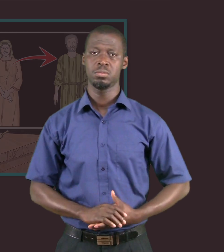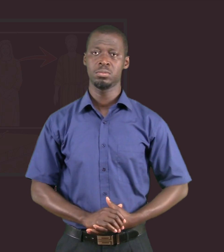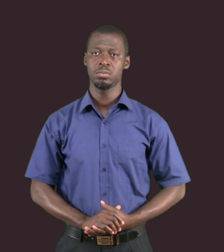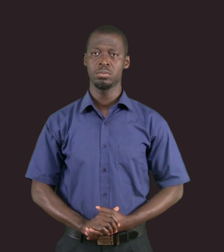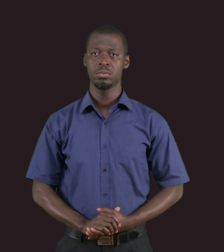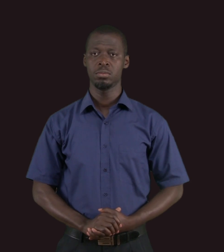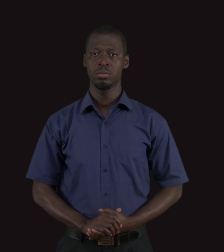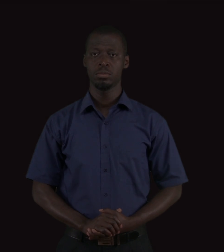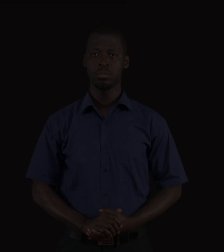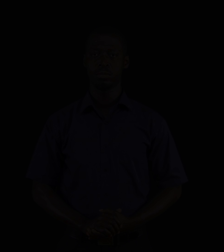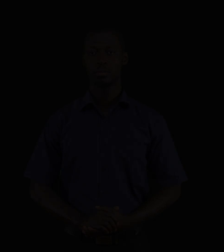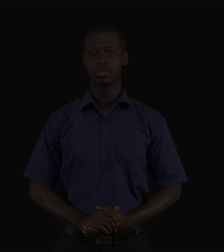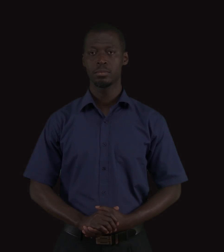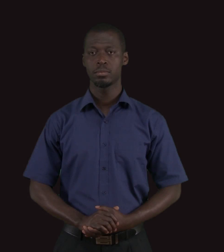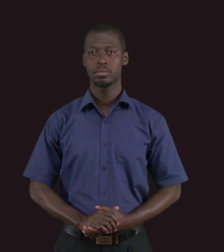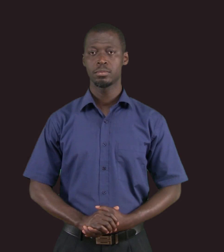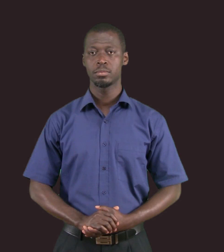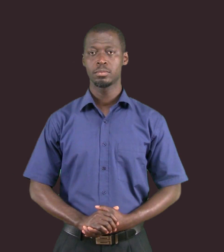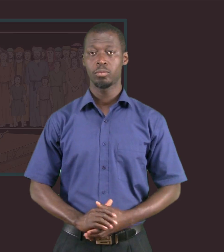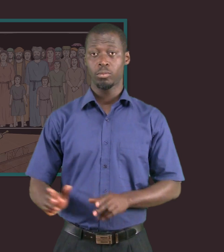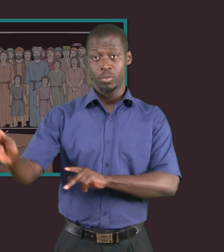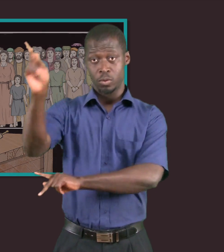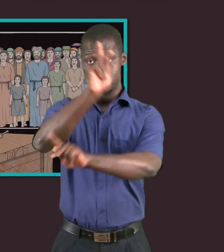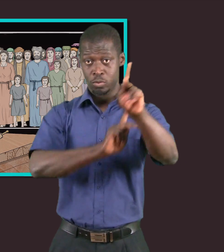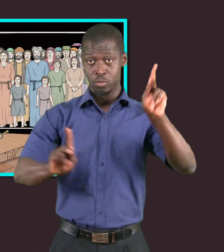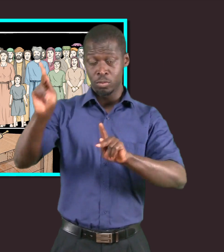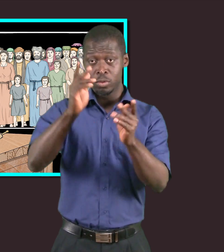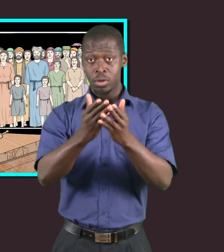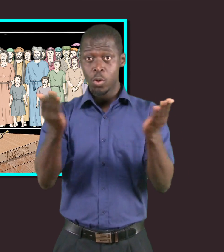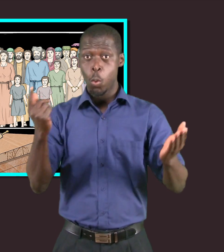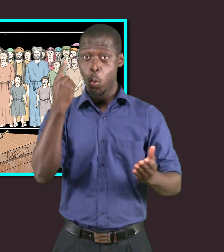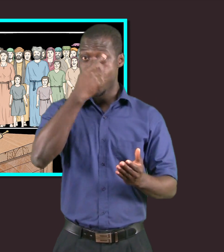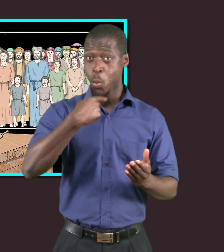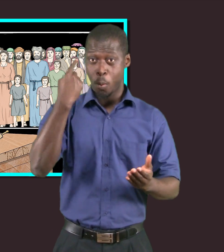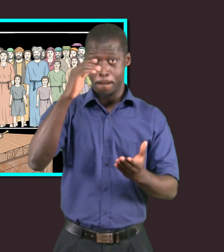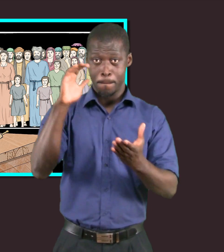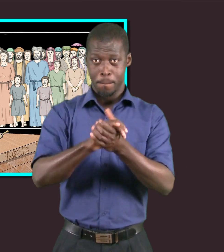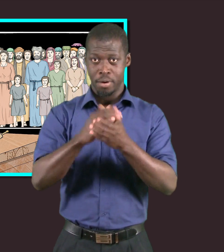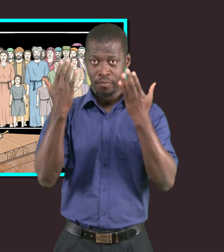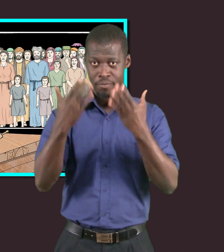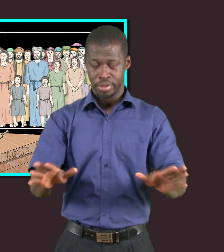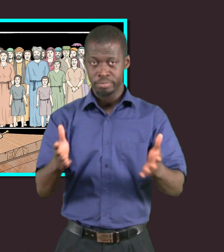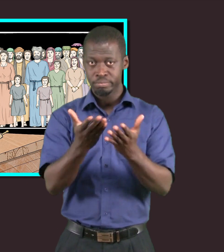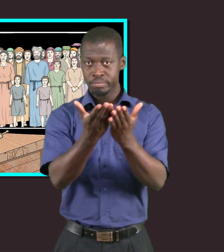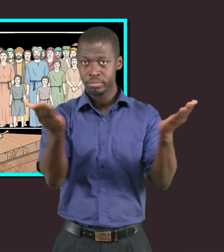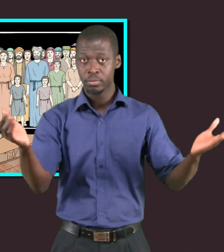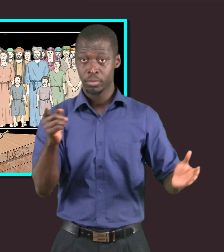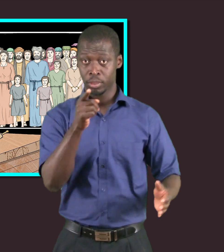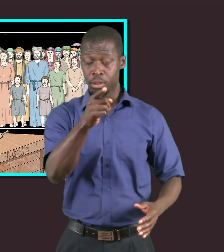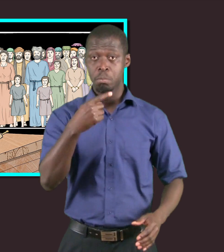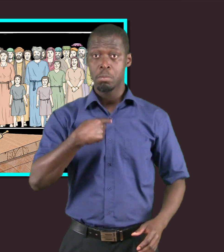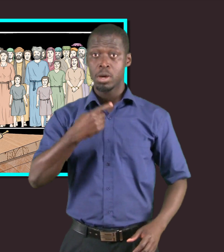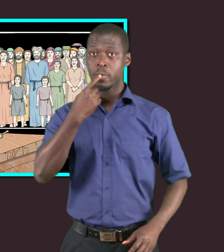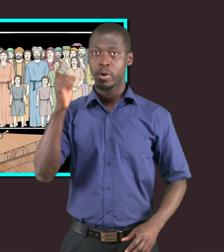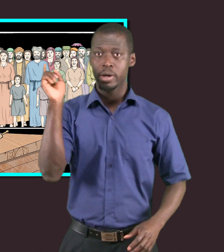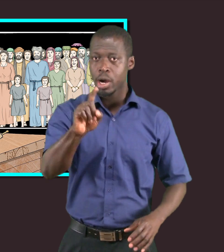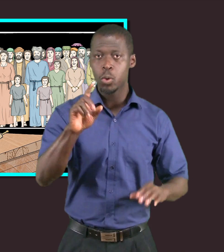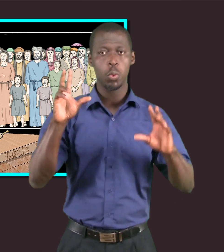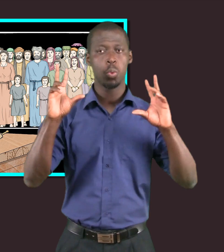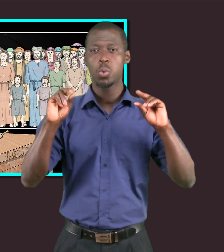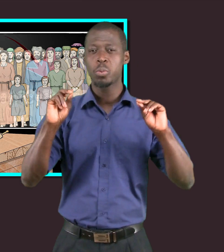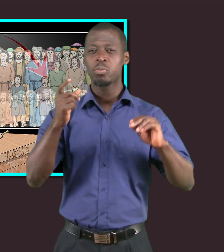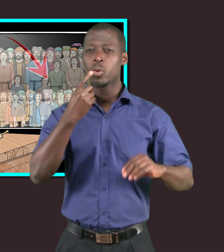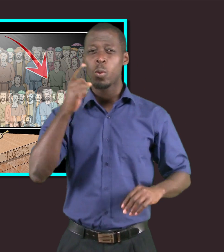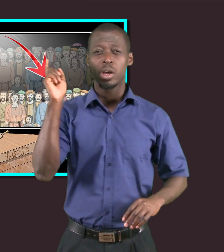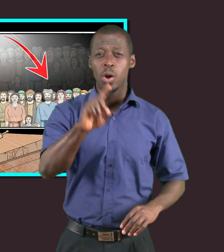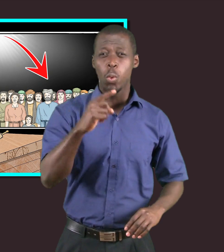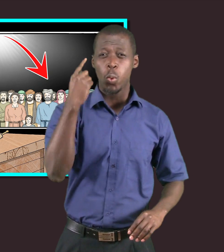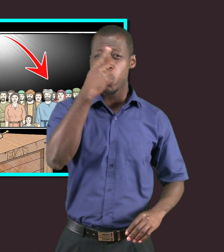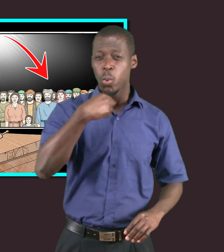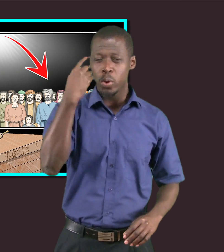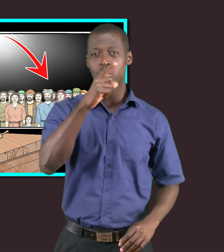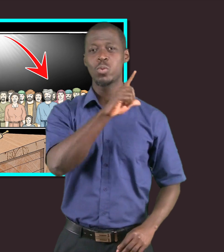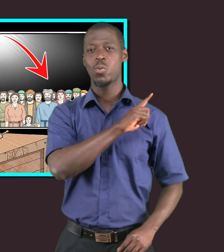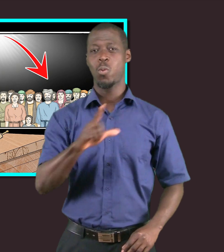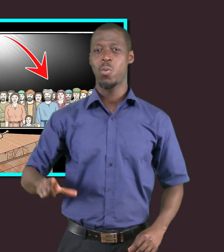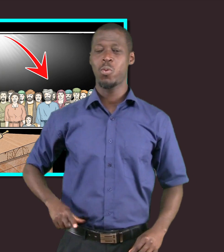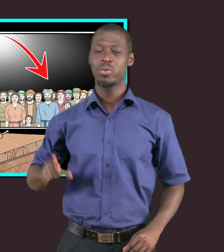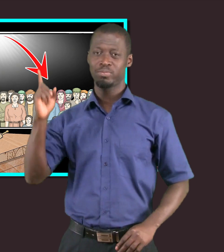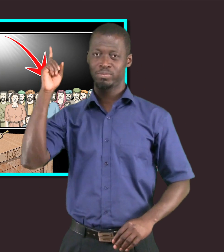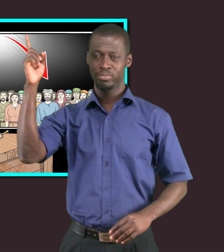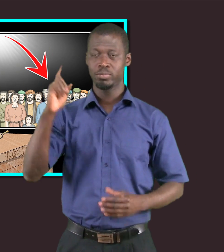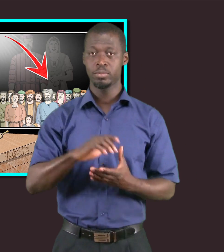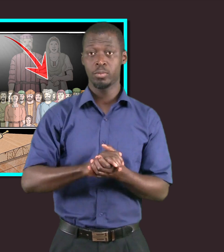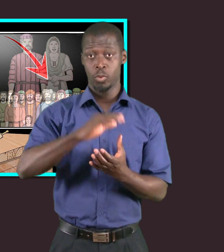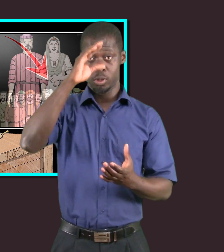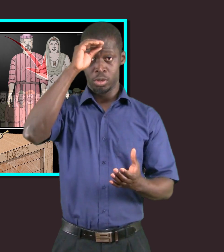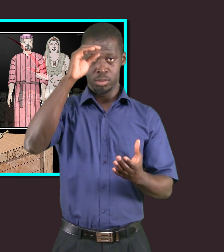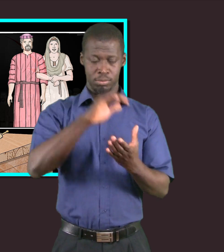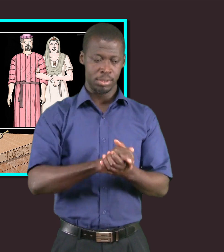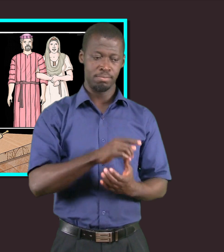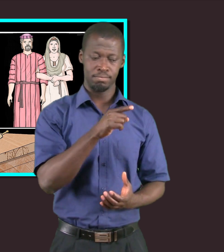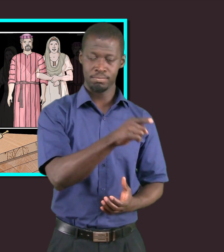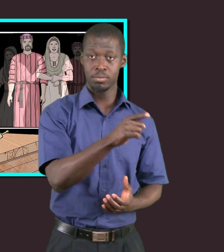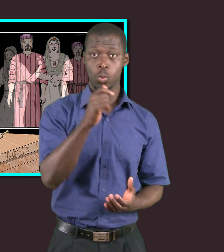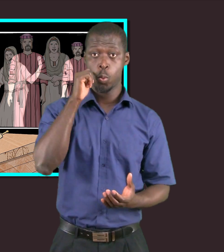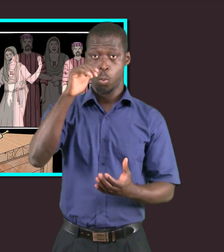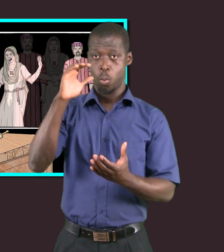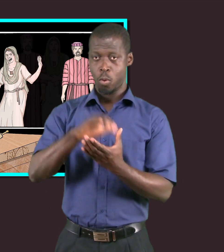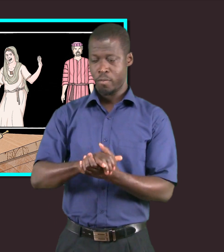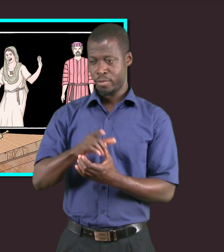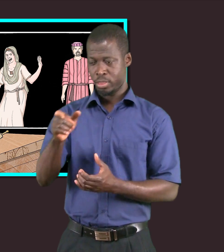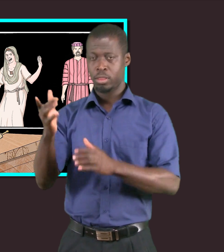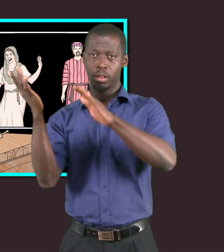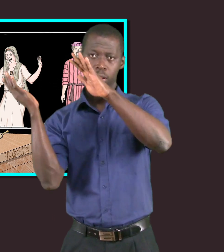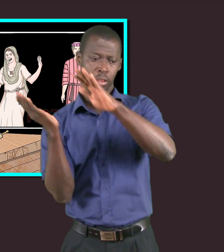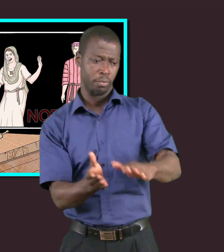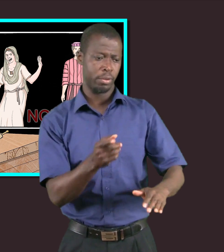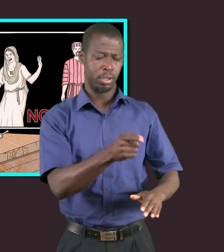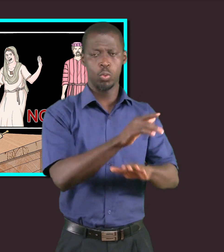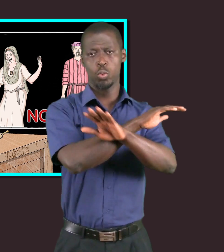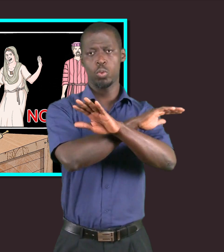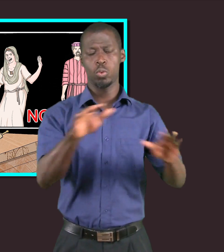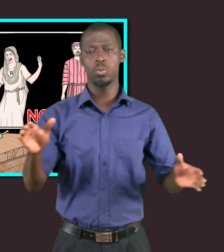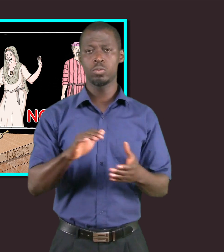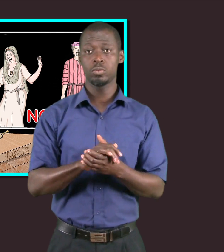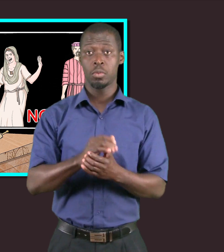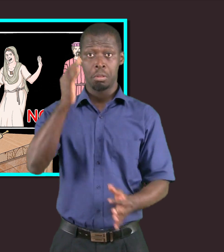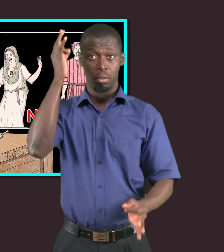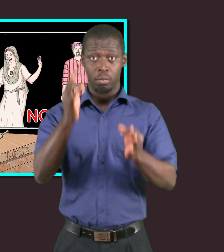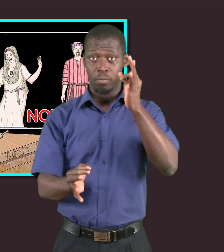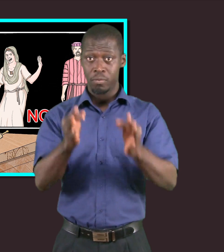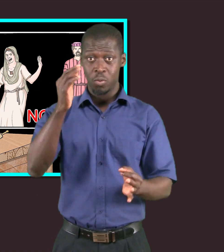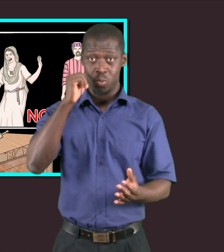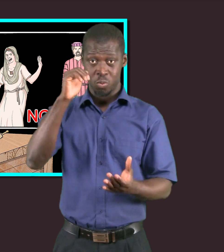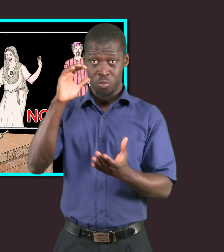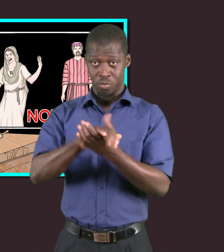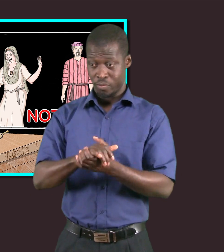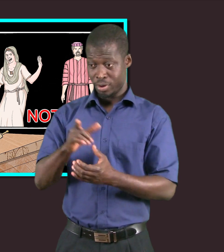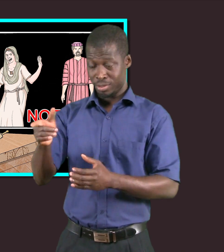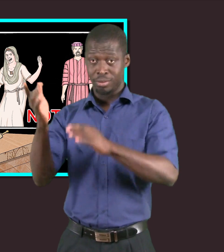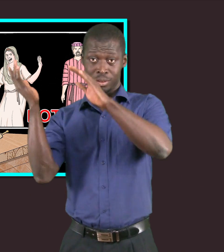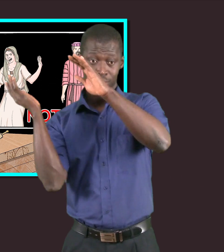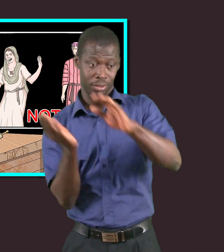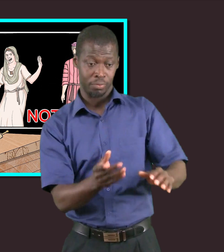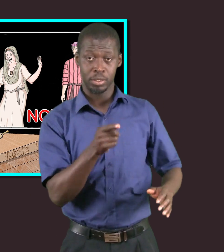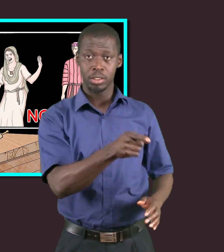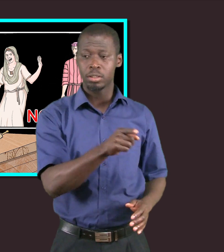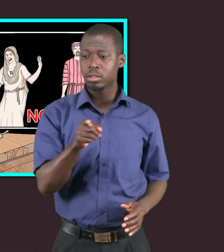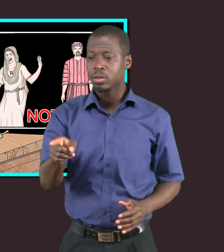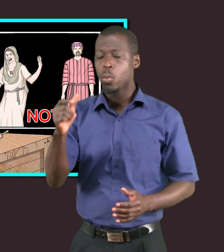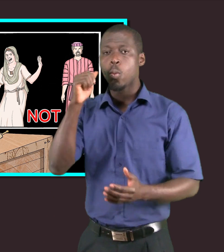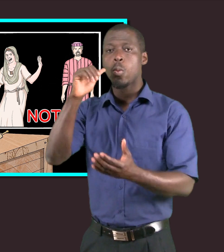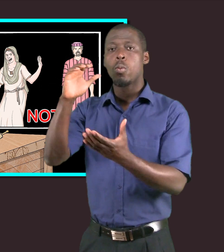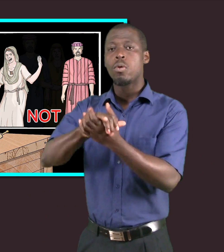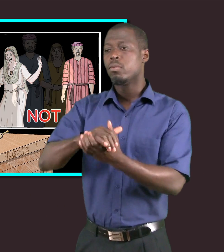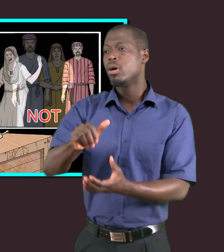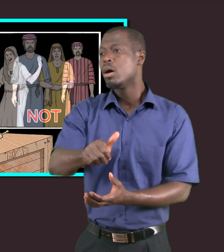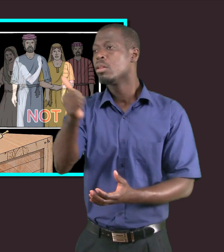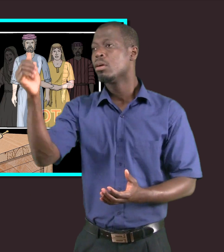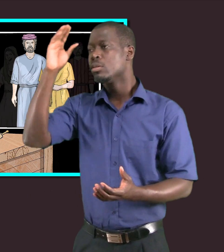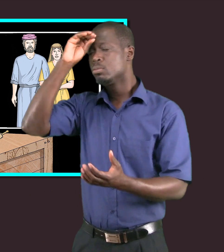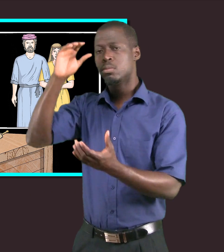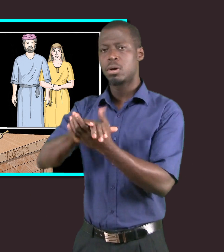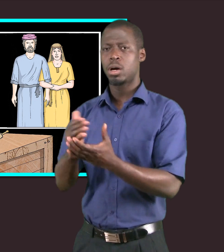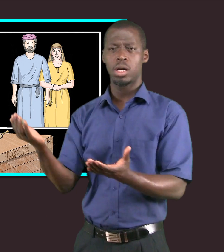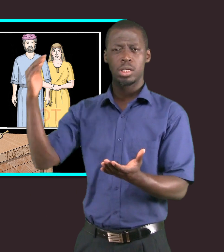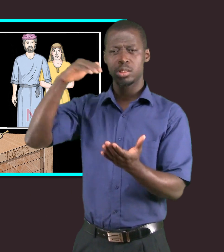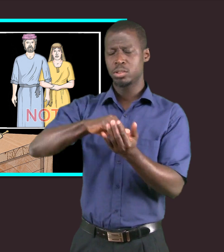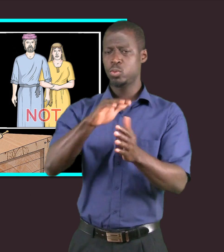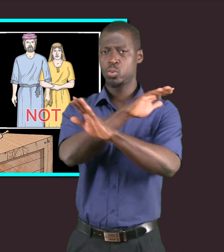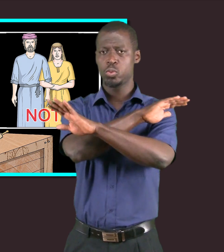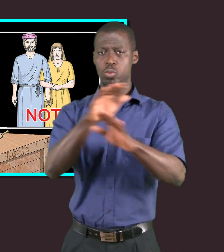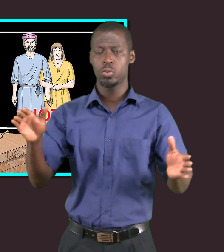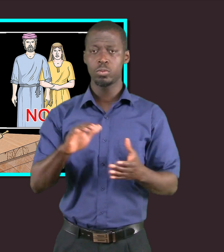To the married I give this command (not I, but the Lord): A wife must not separate from her husband.